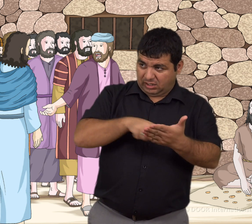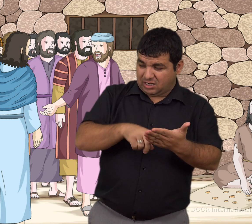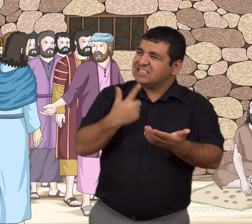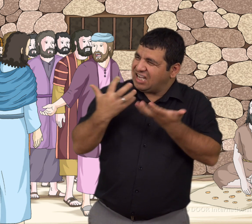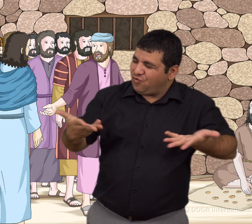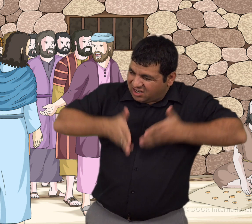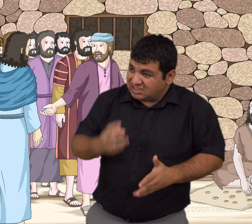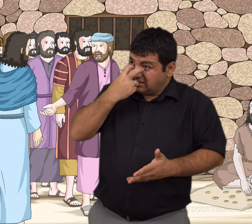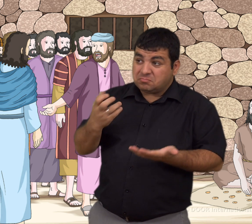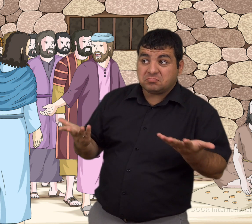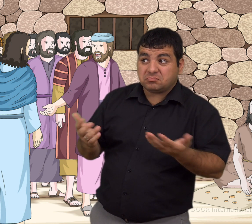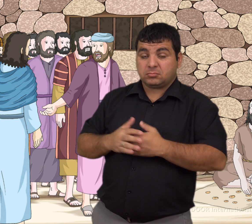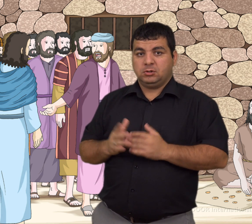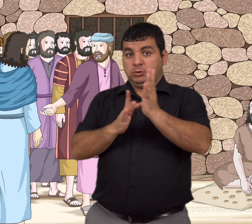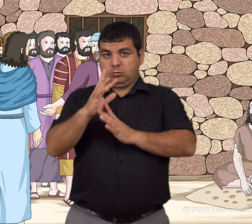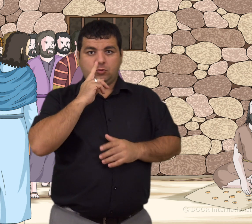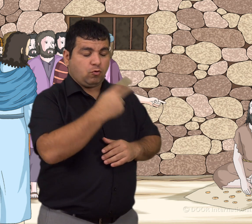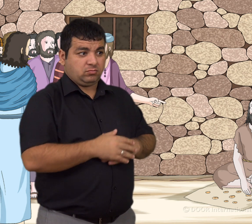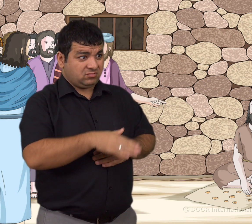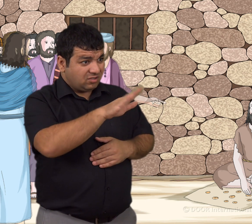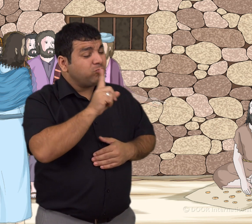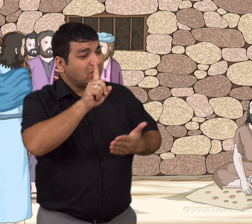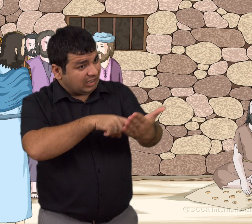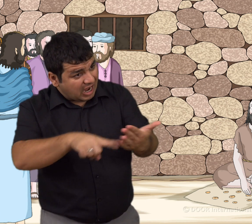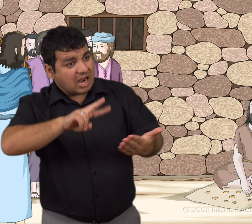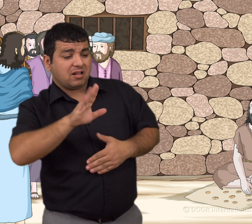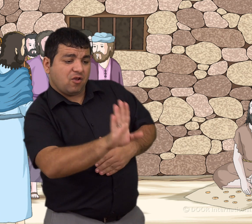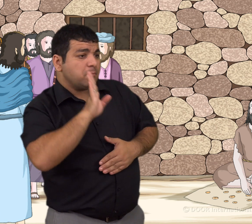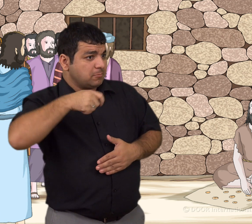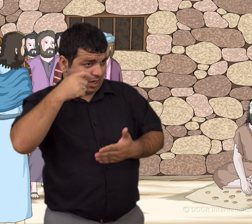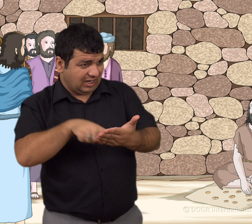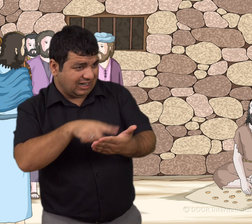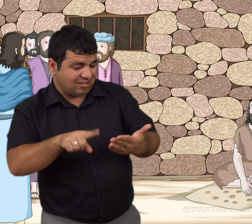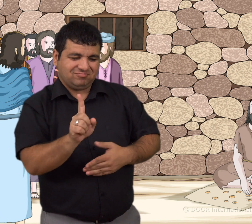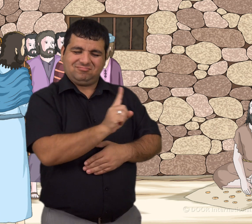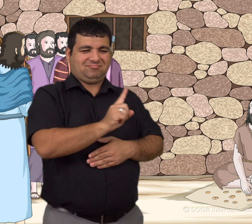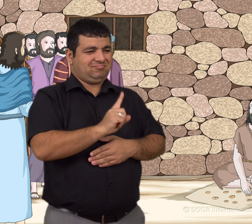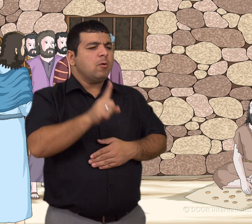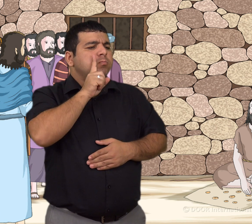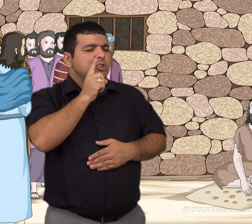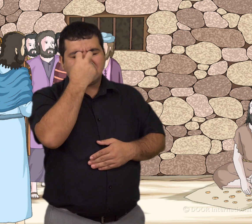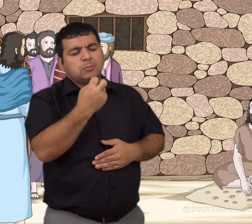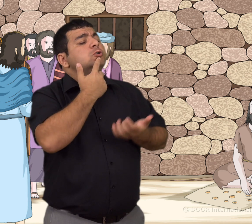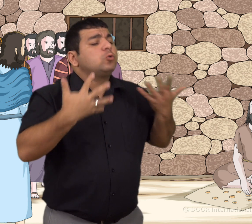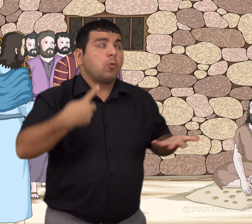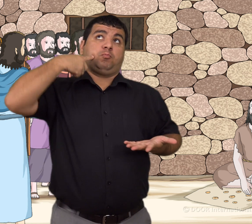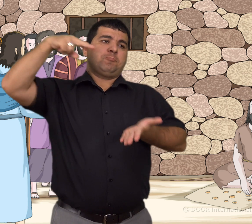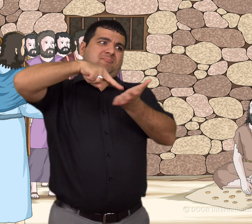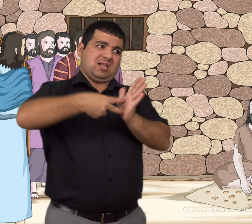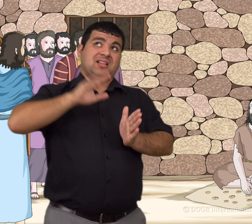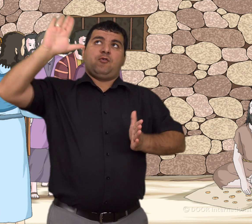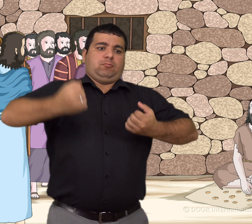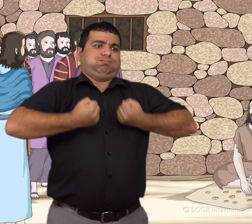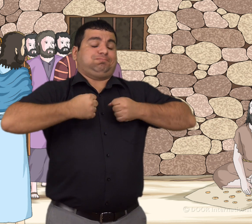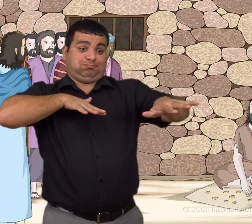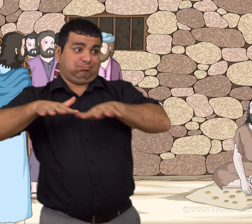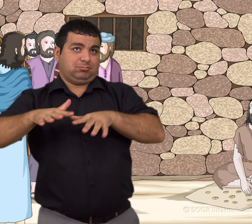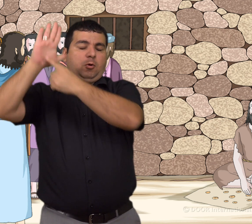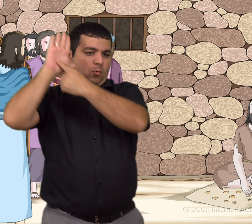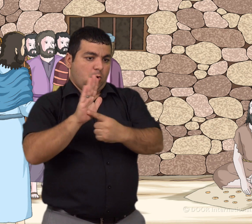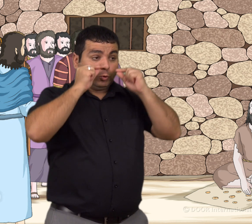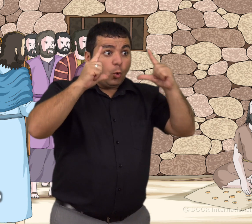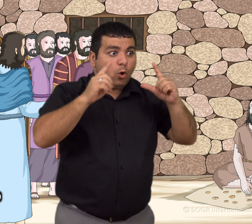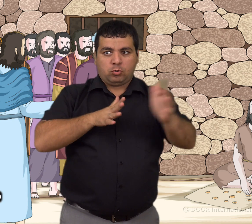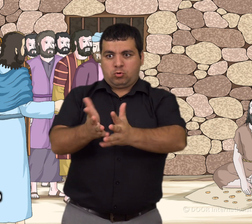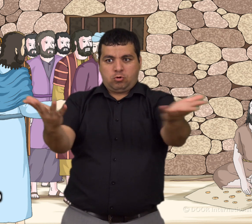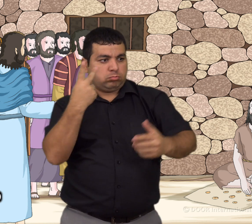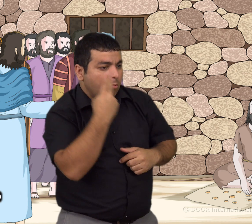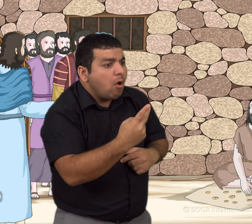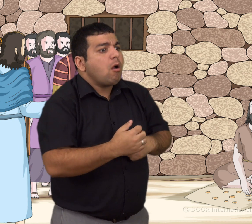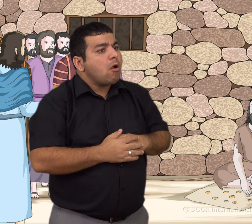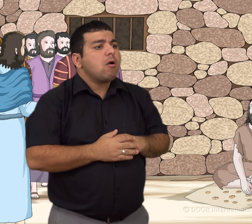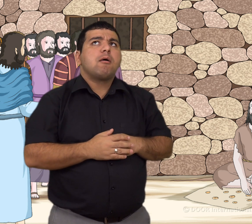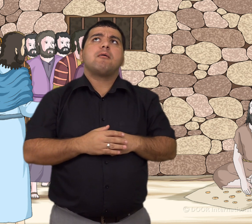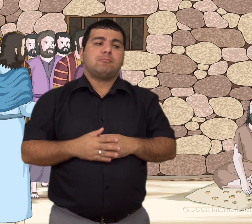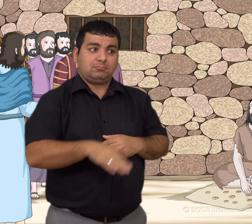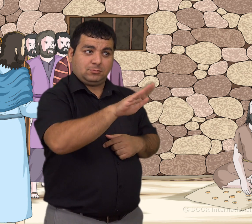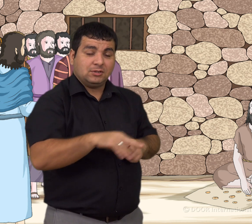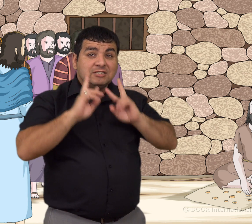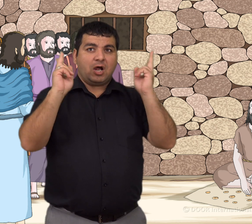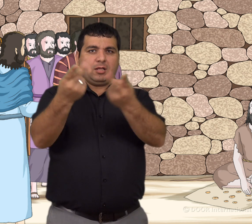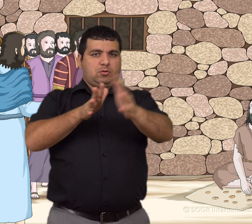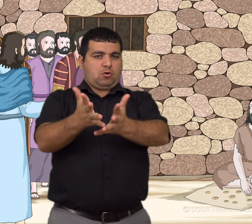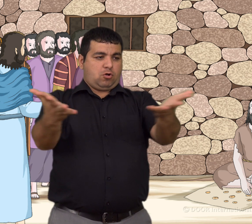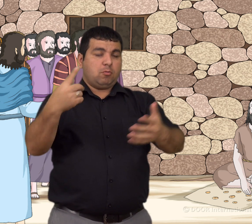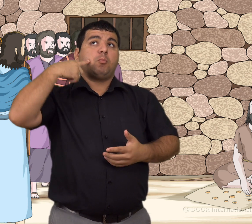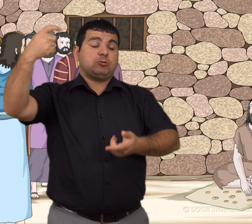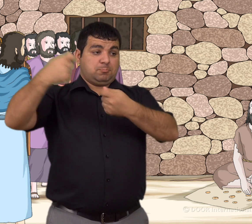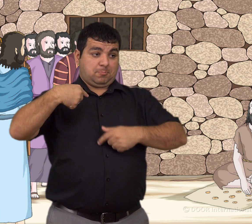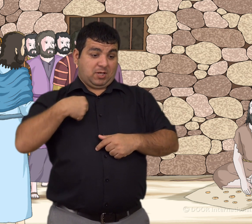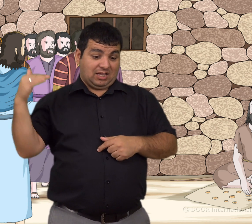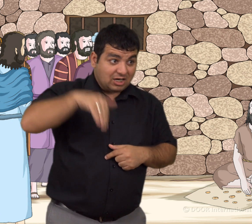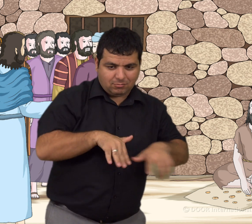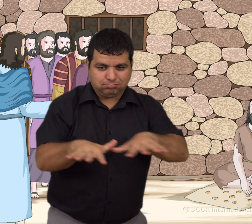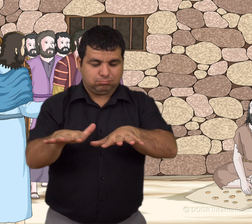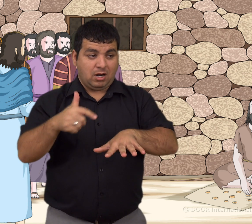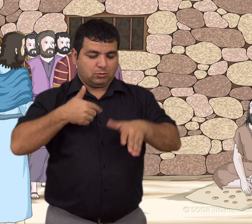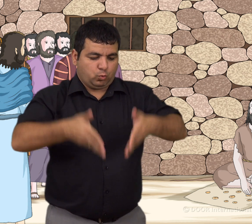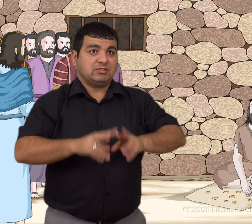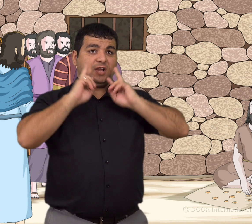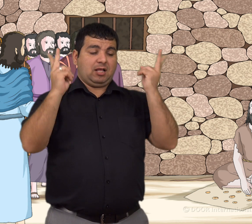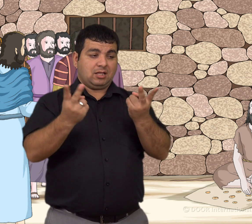Jesus answered, “Neither this man nor his parents sinned, but this happened so that the works of God would be displayed in him.